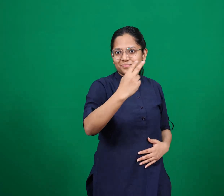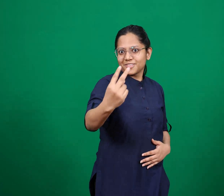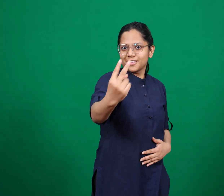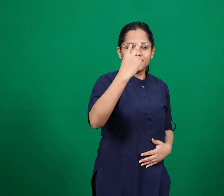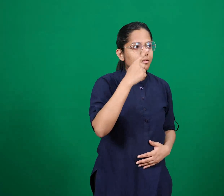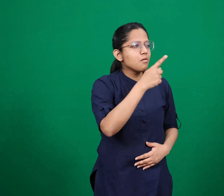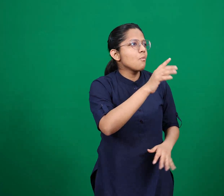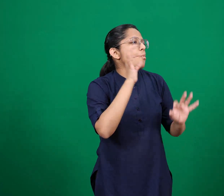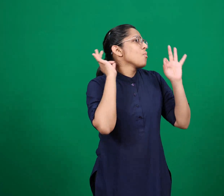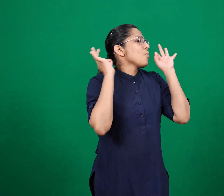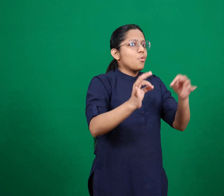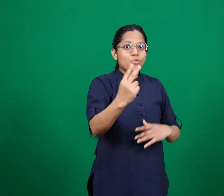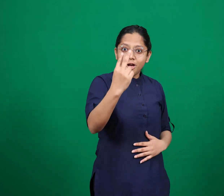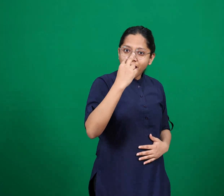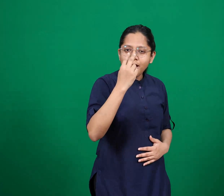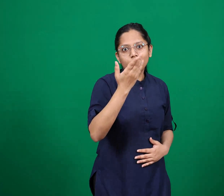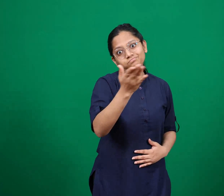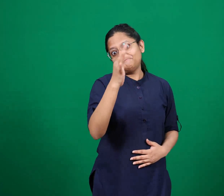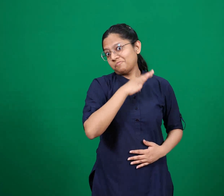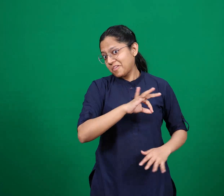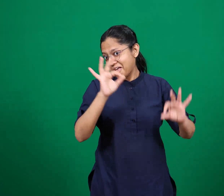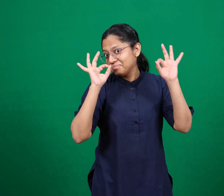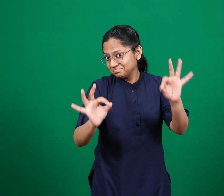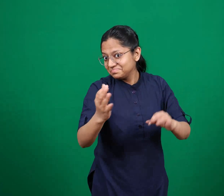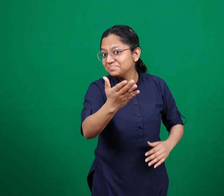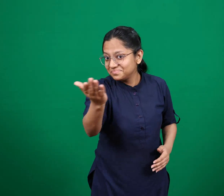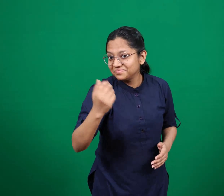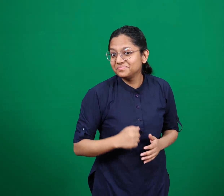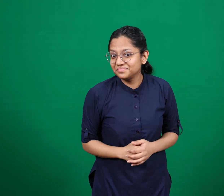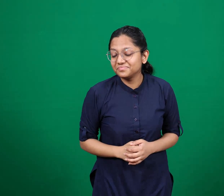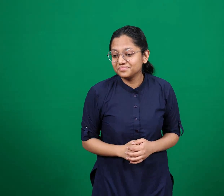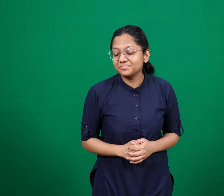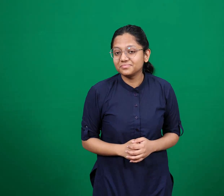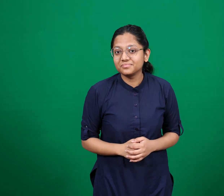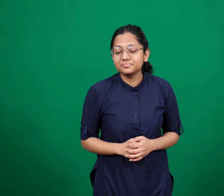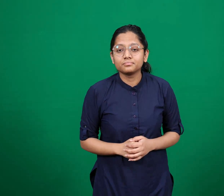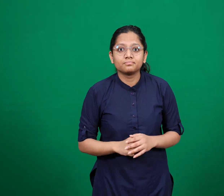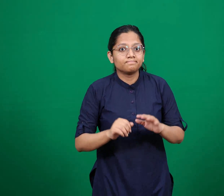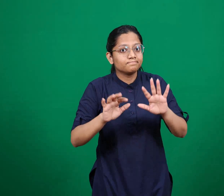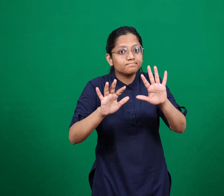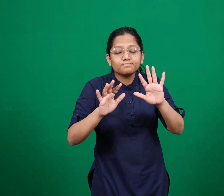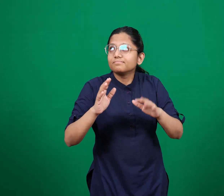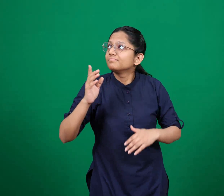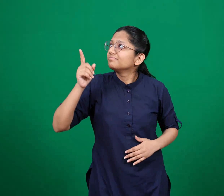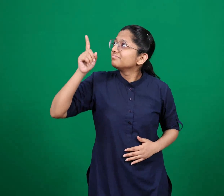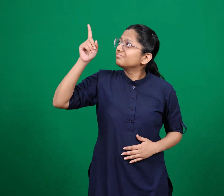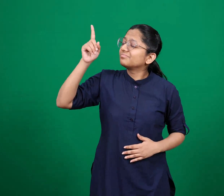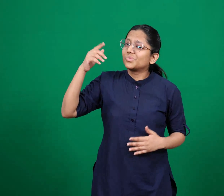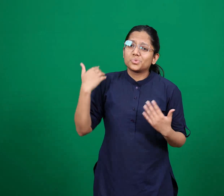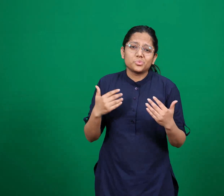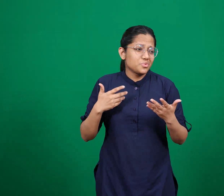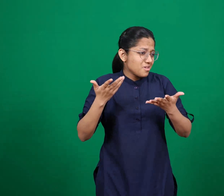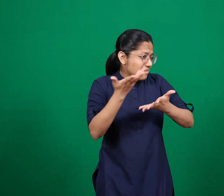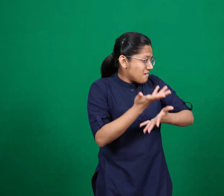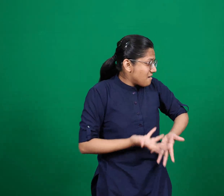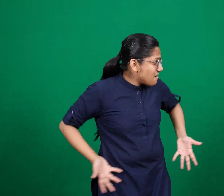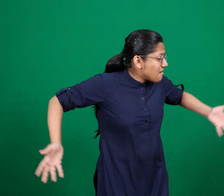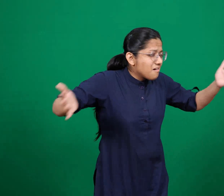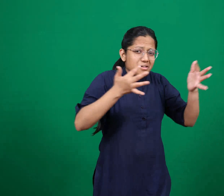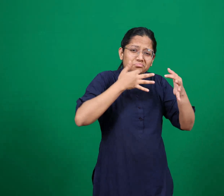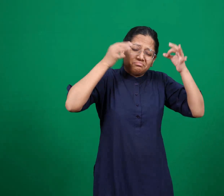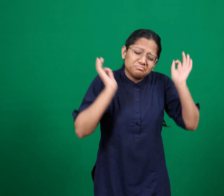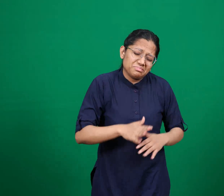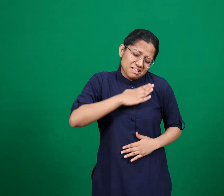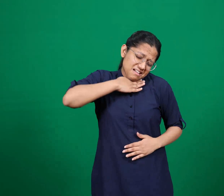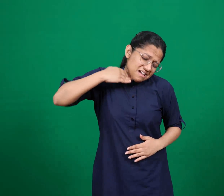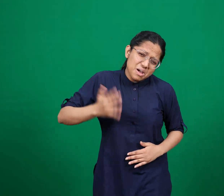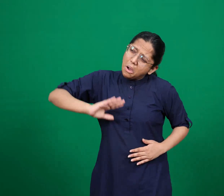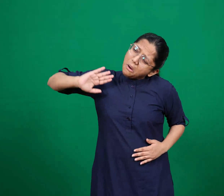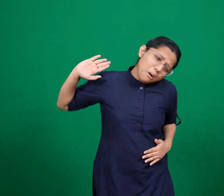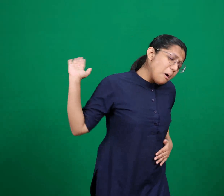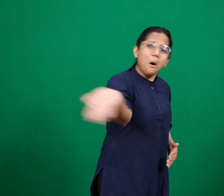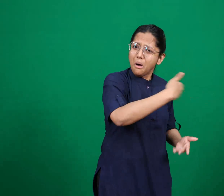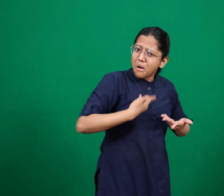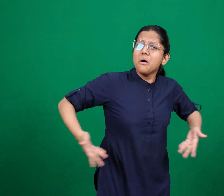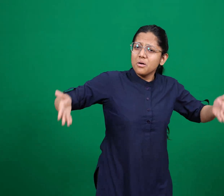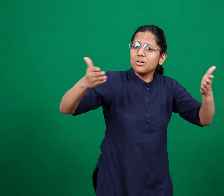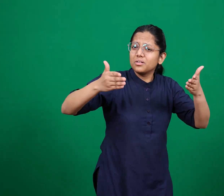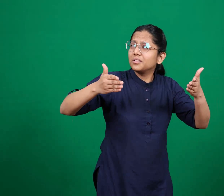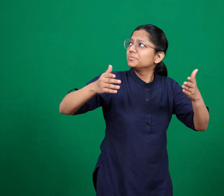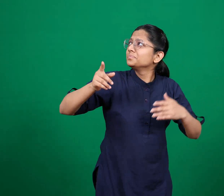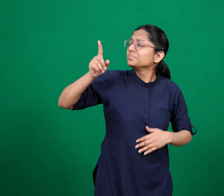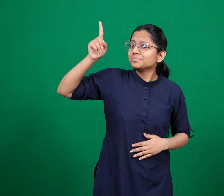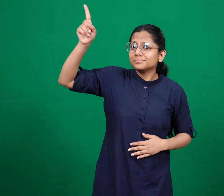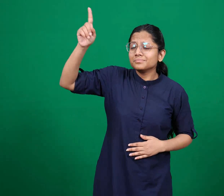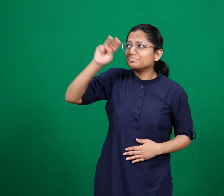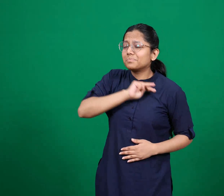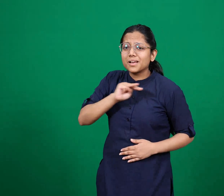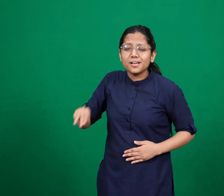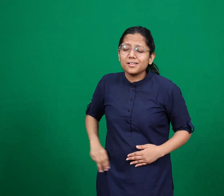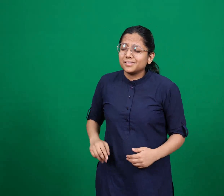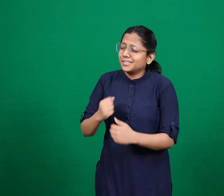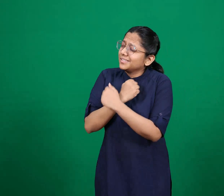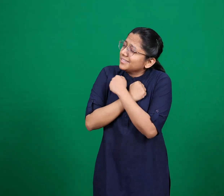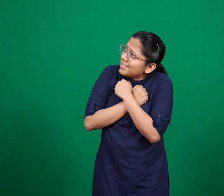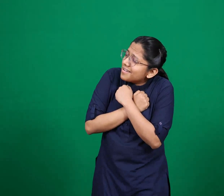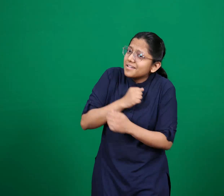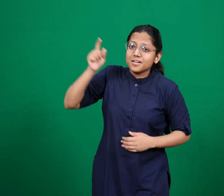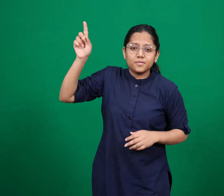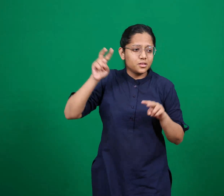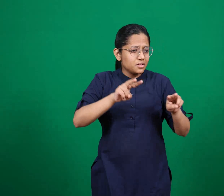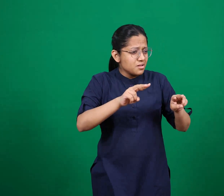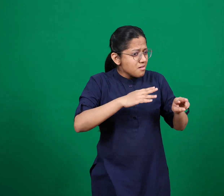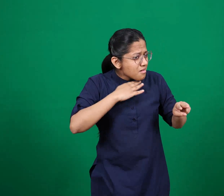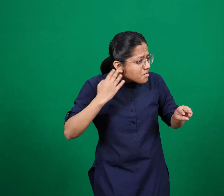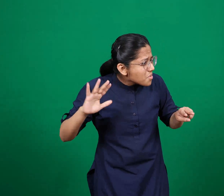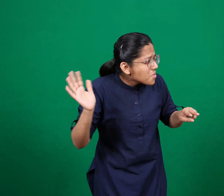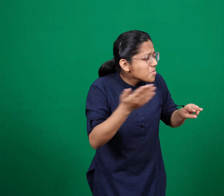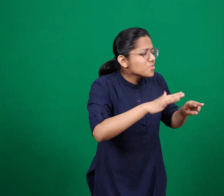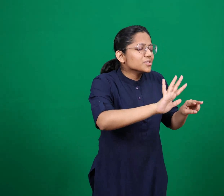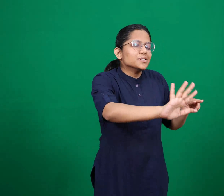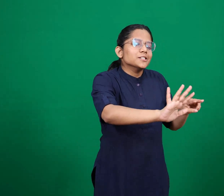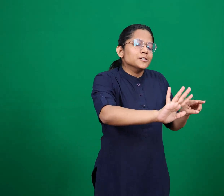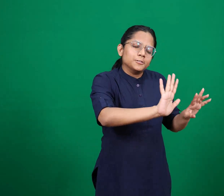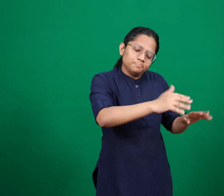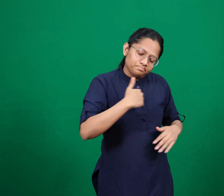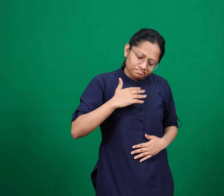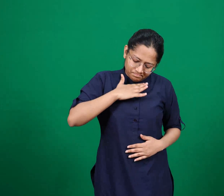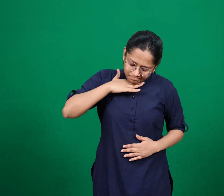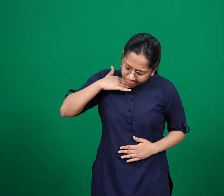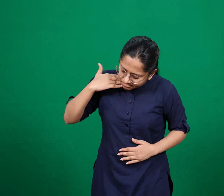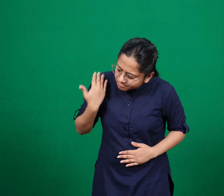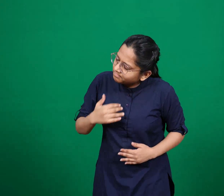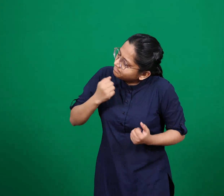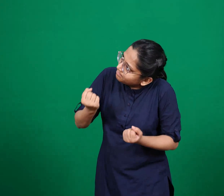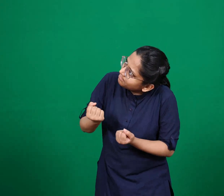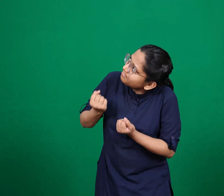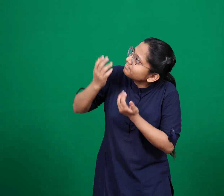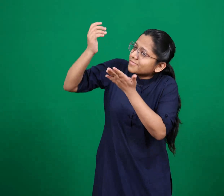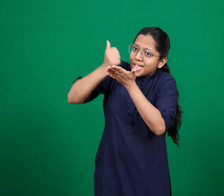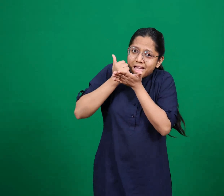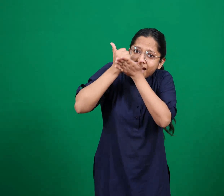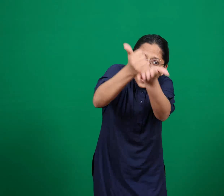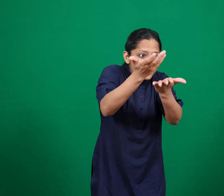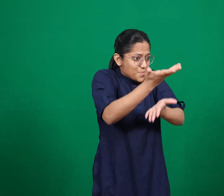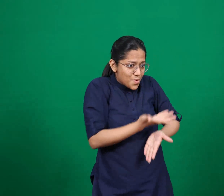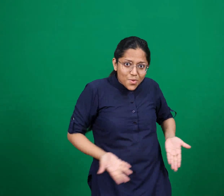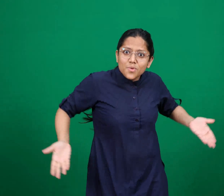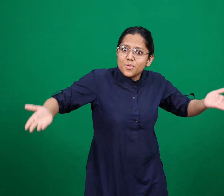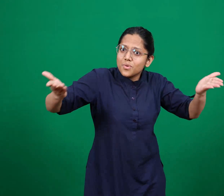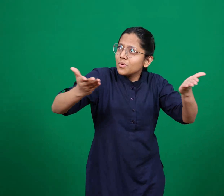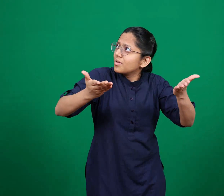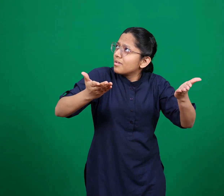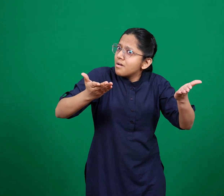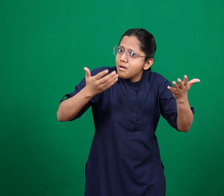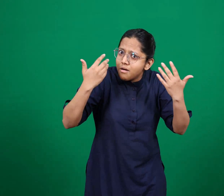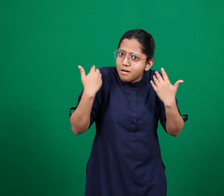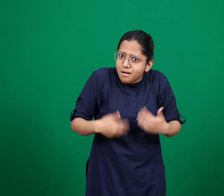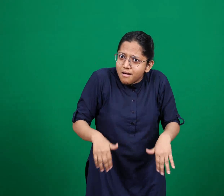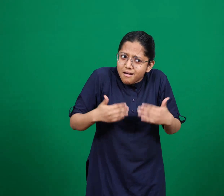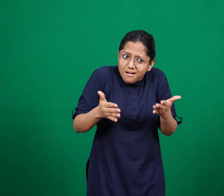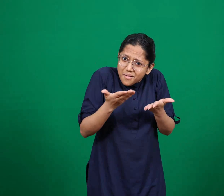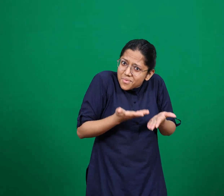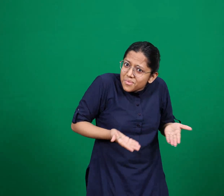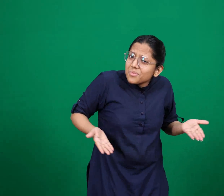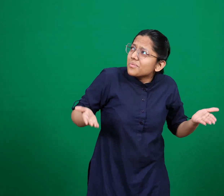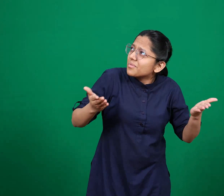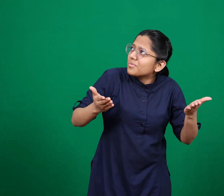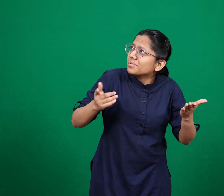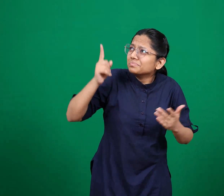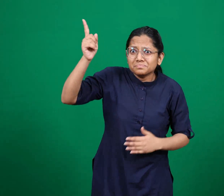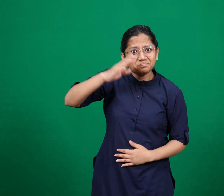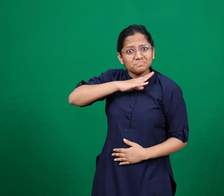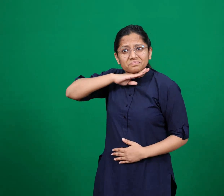For Christ's love compels us, because we are convinced that One died for all, therefore all died.